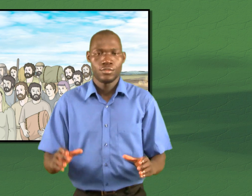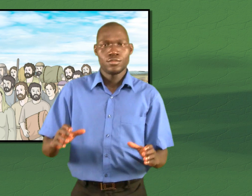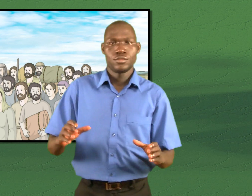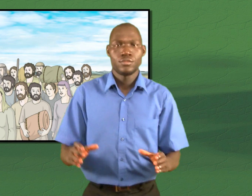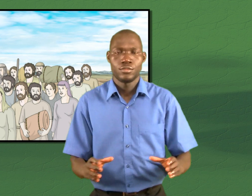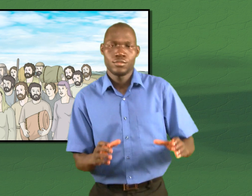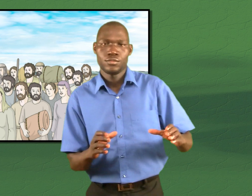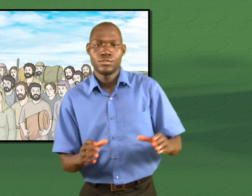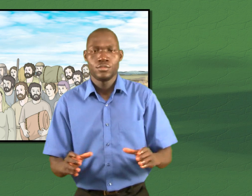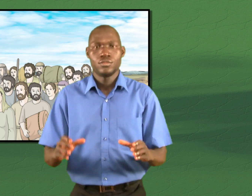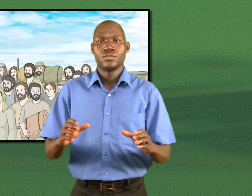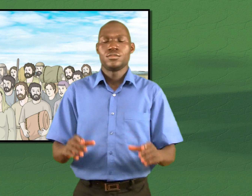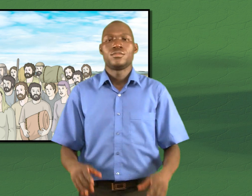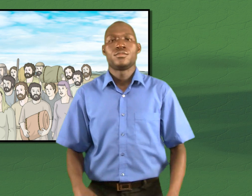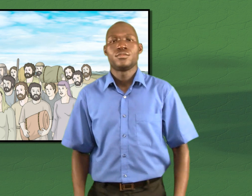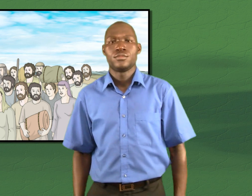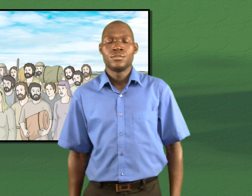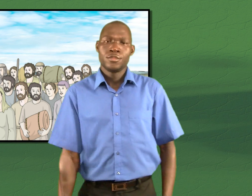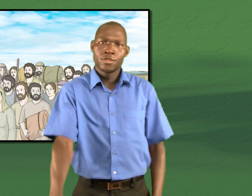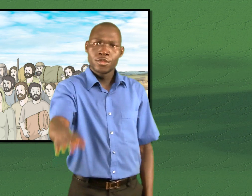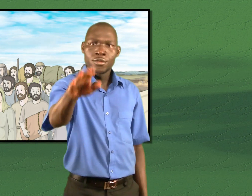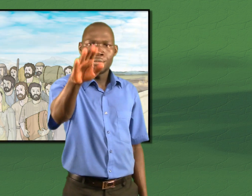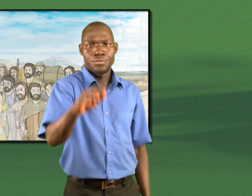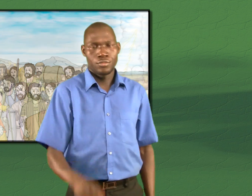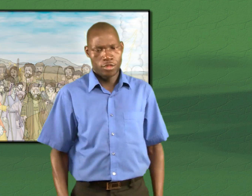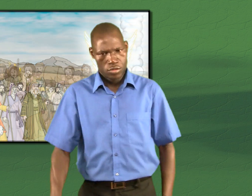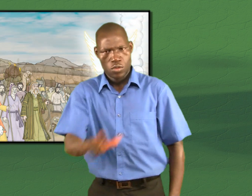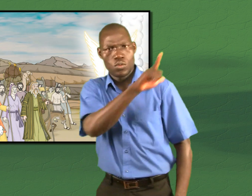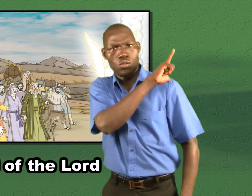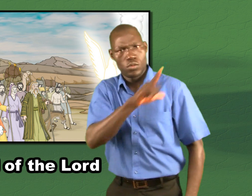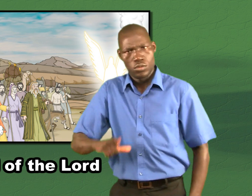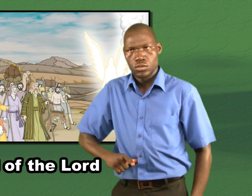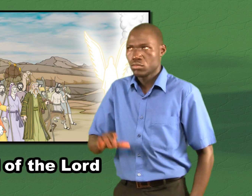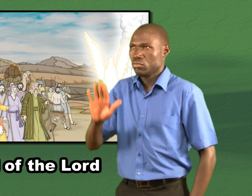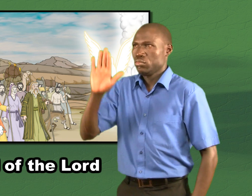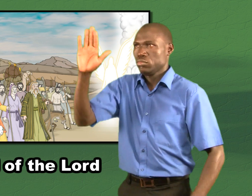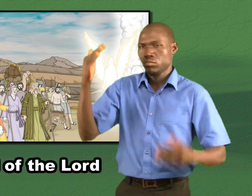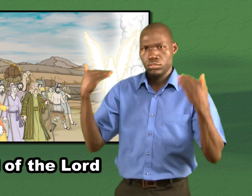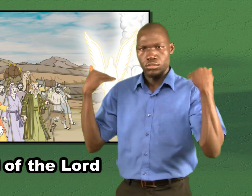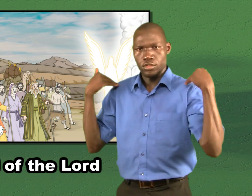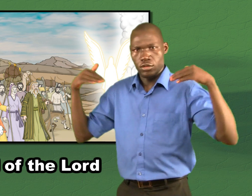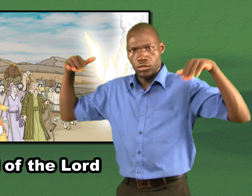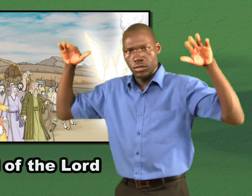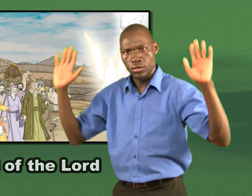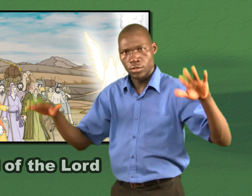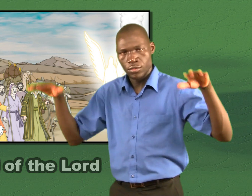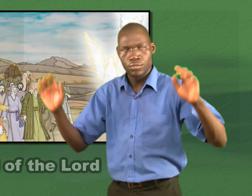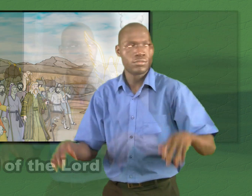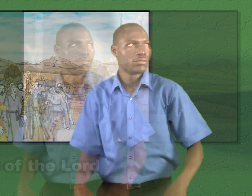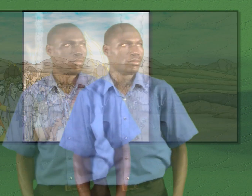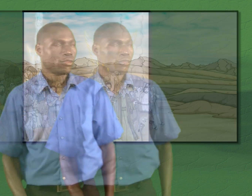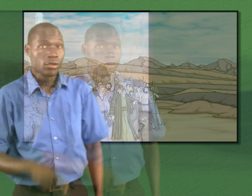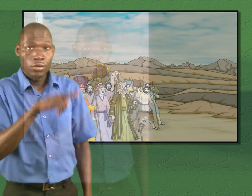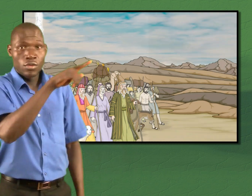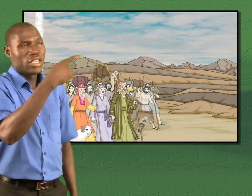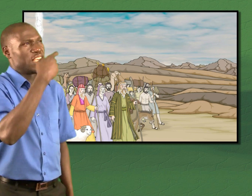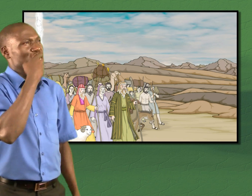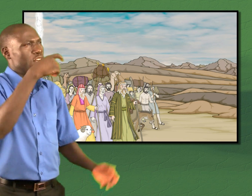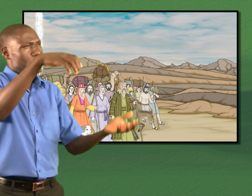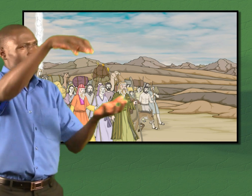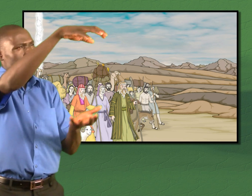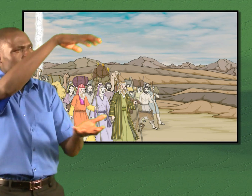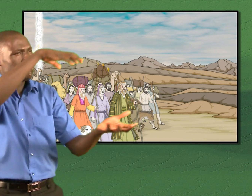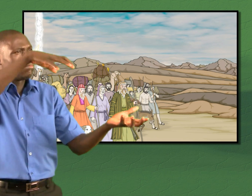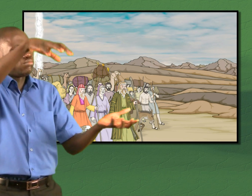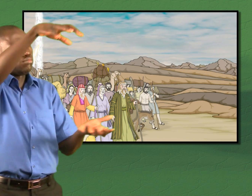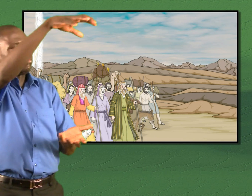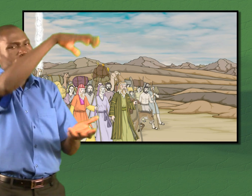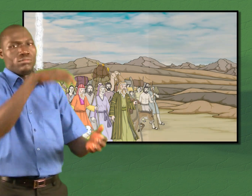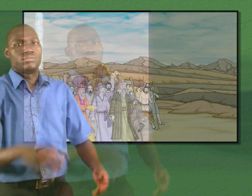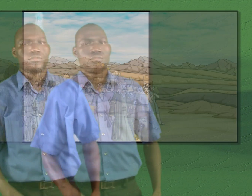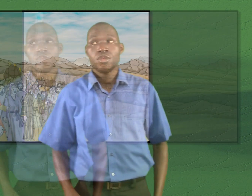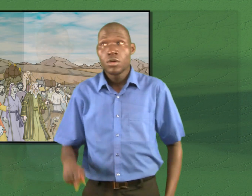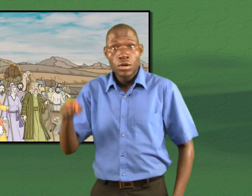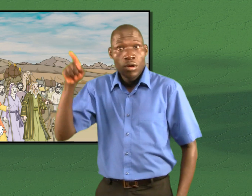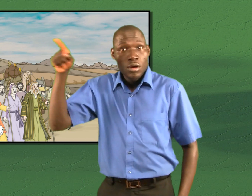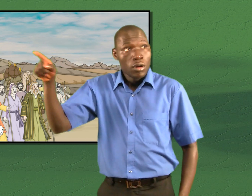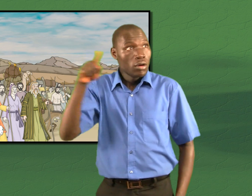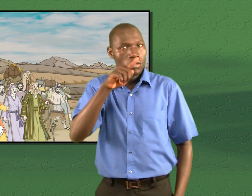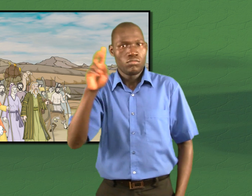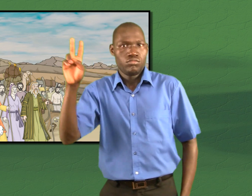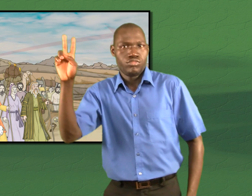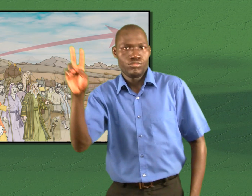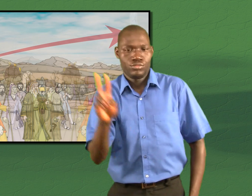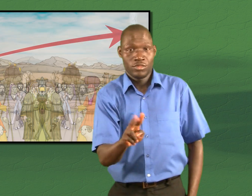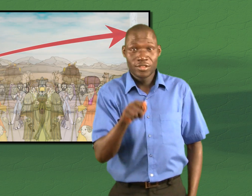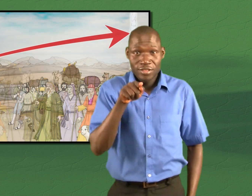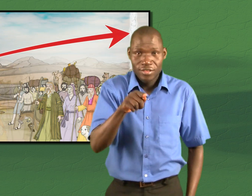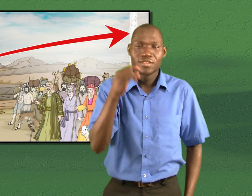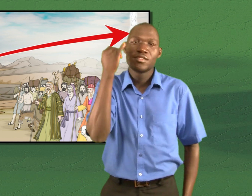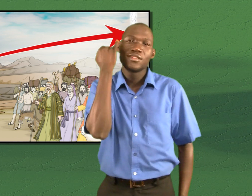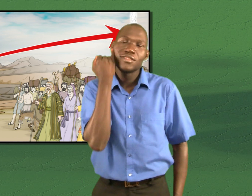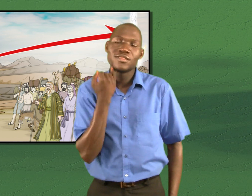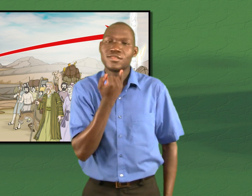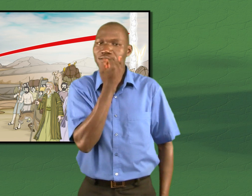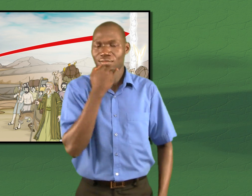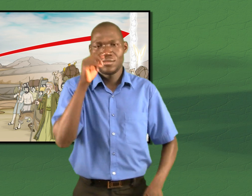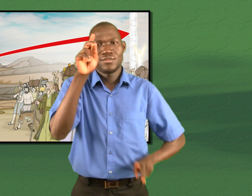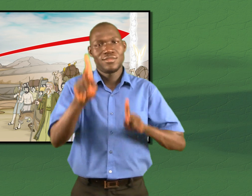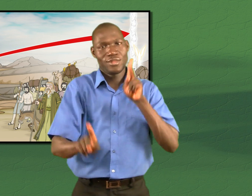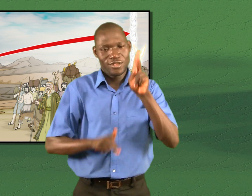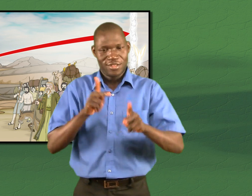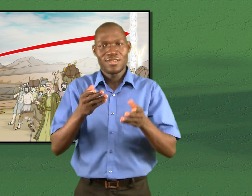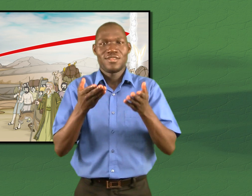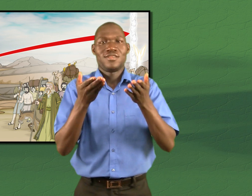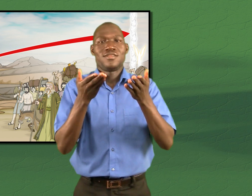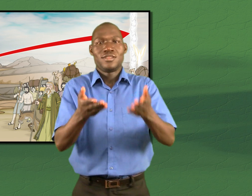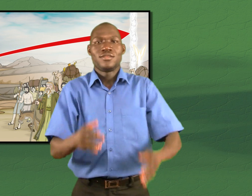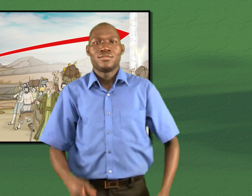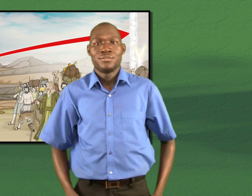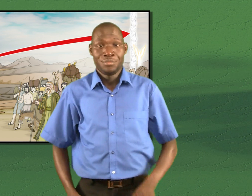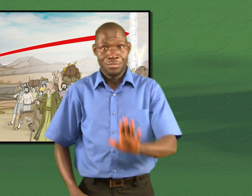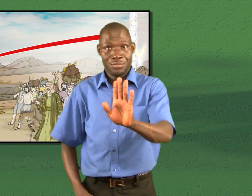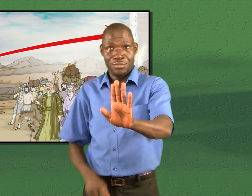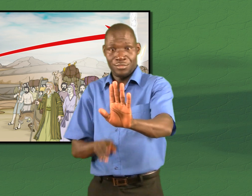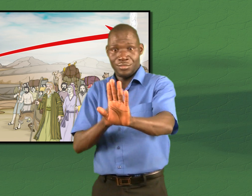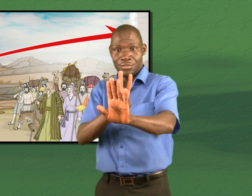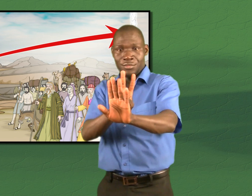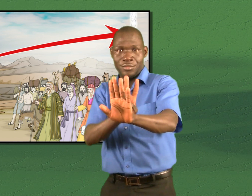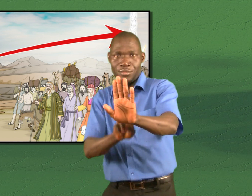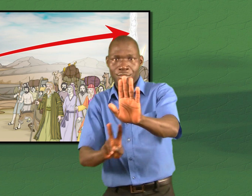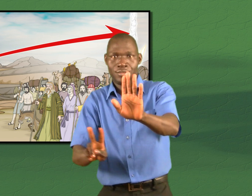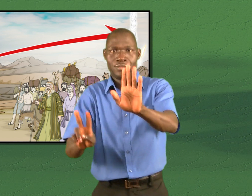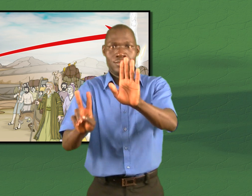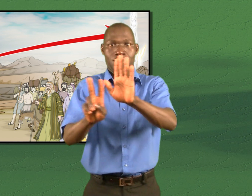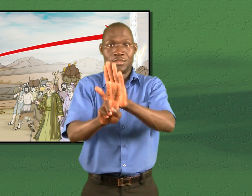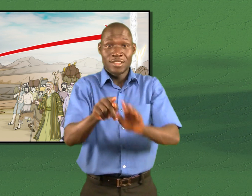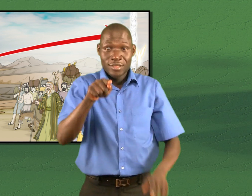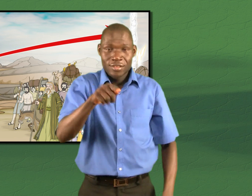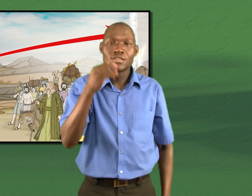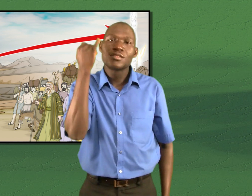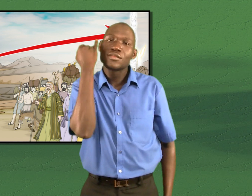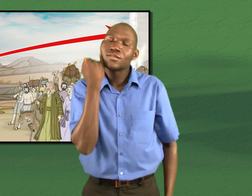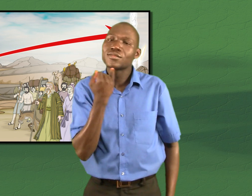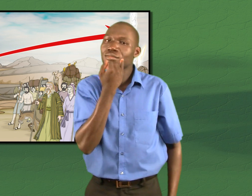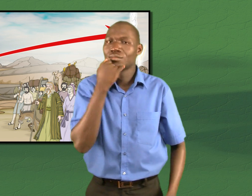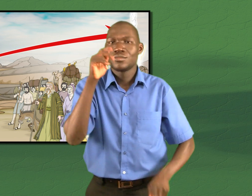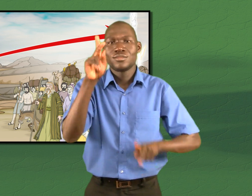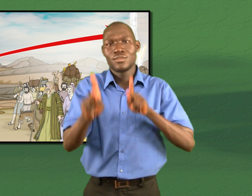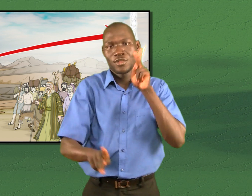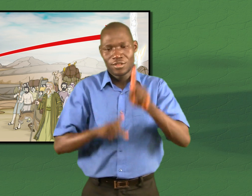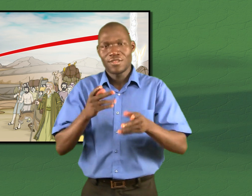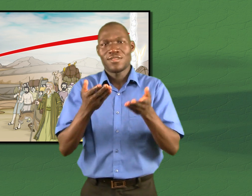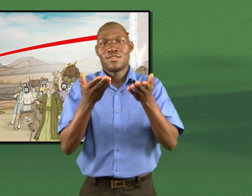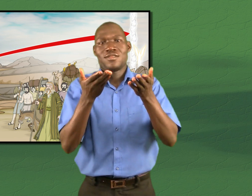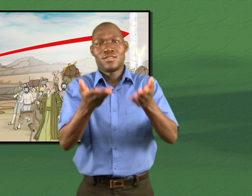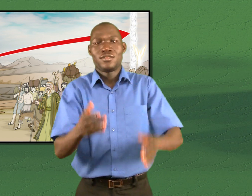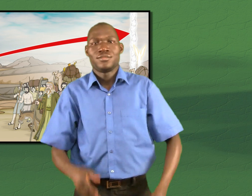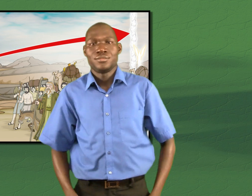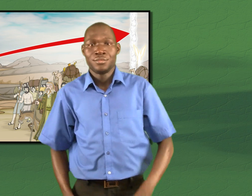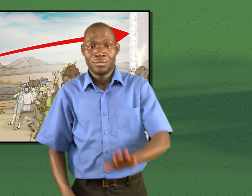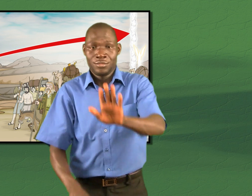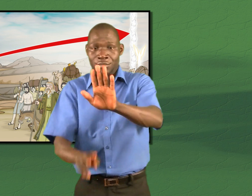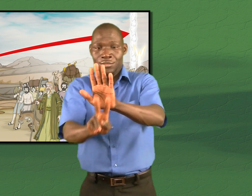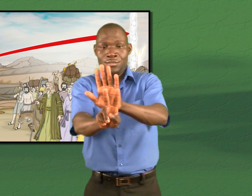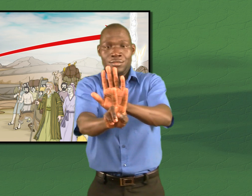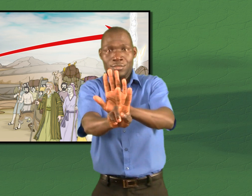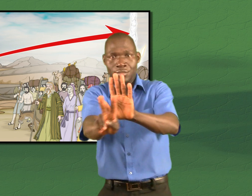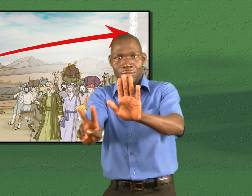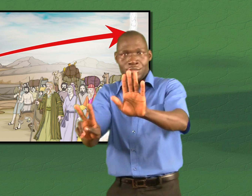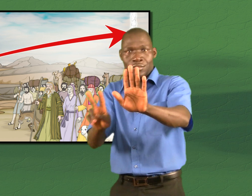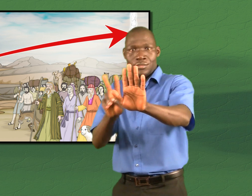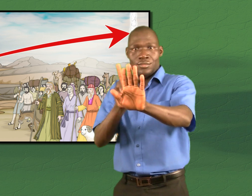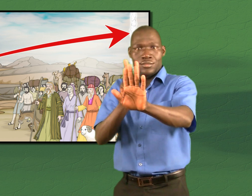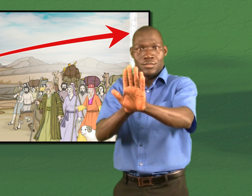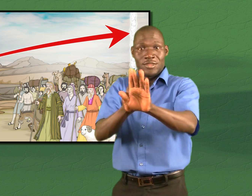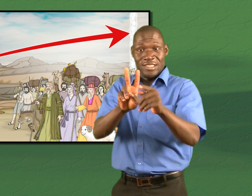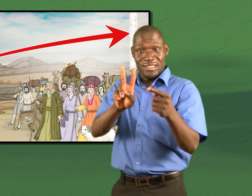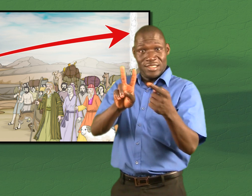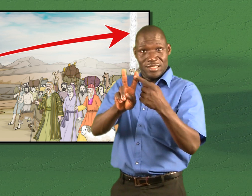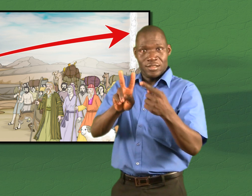And the angel of God, who had gone before the camp of Israel, withdrew and went behind them.